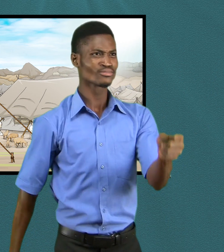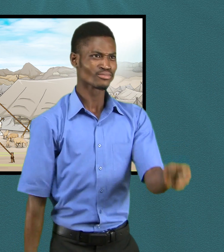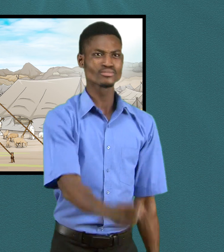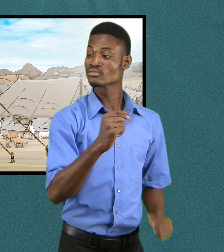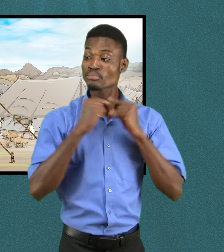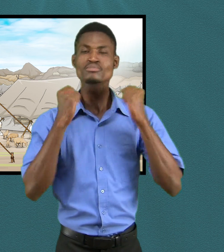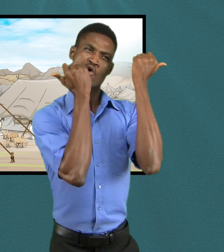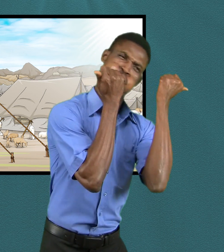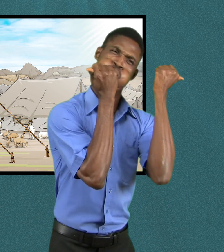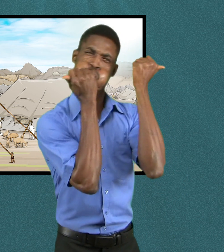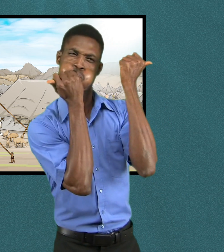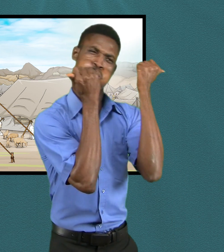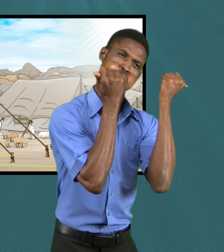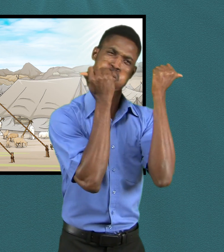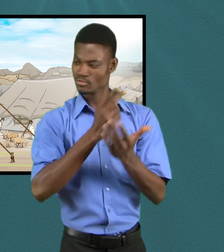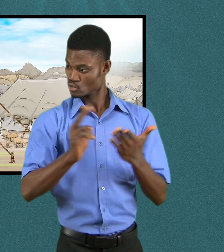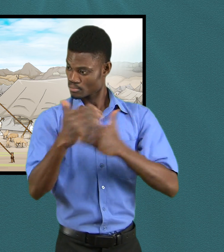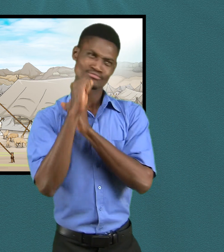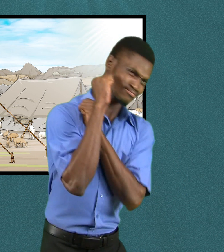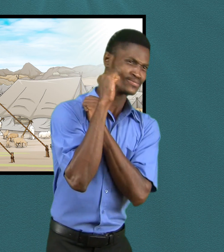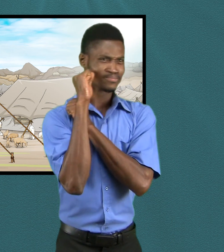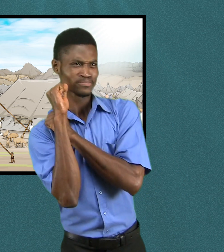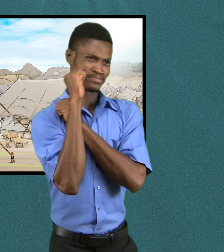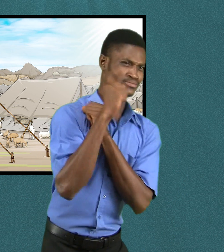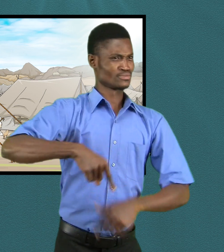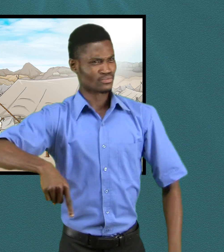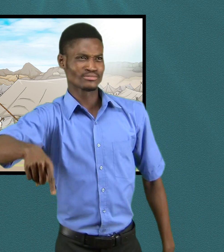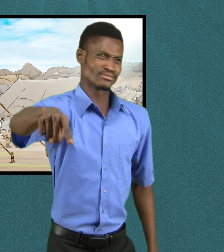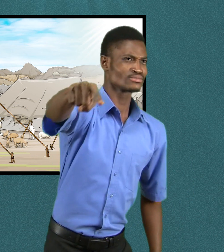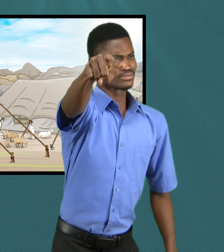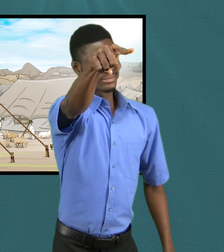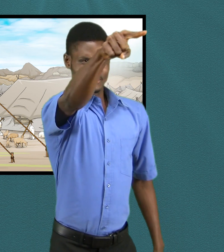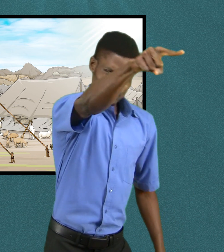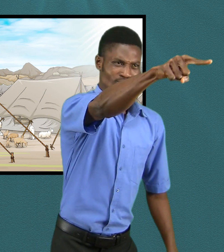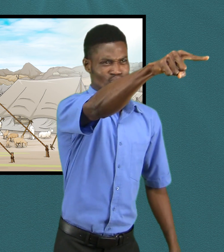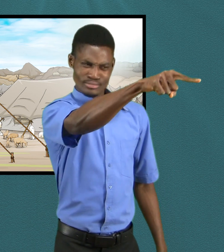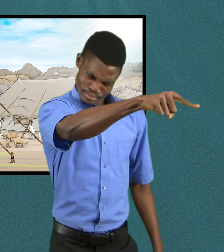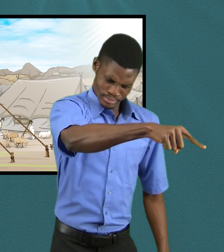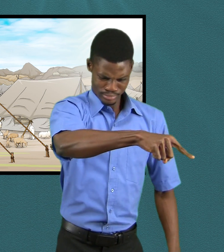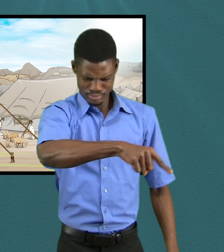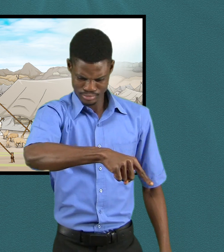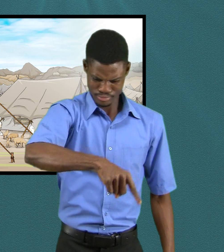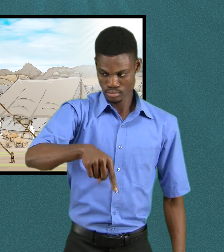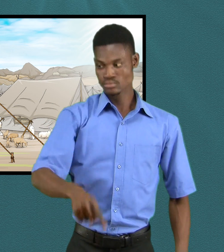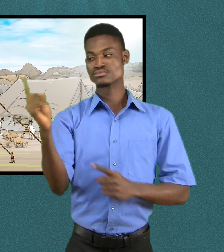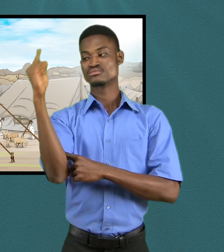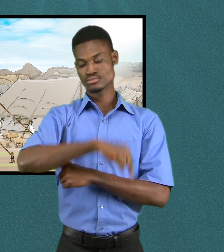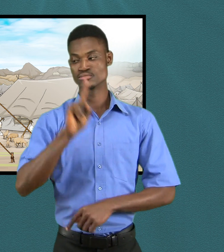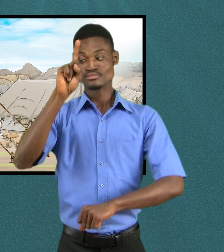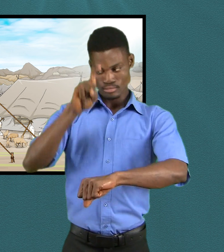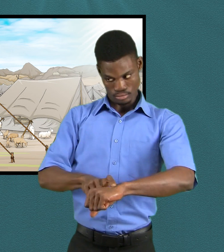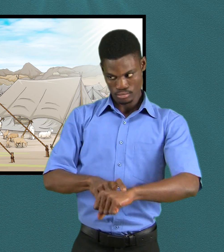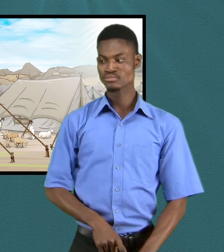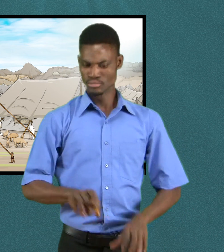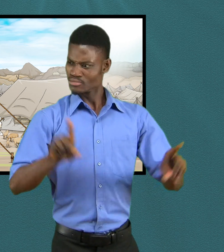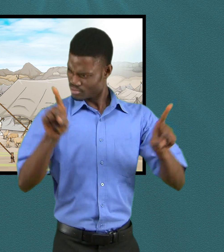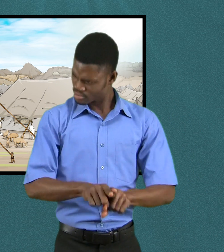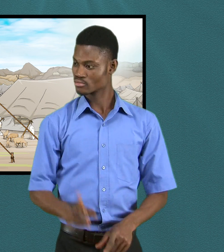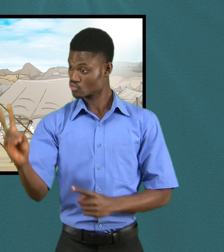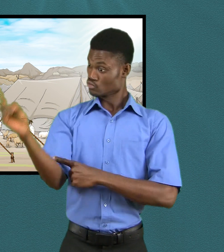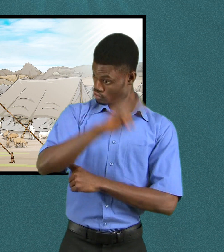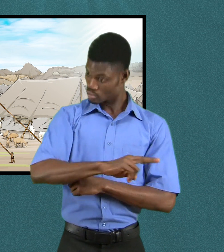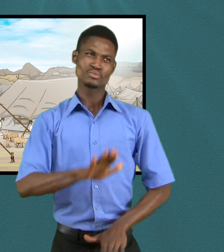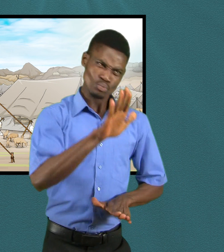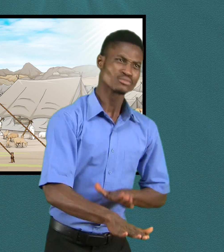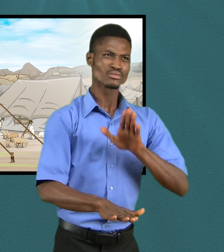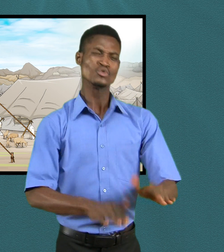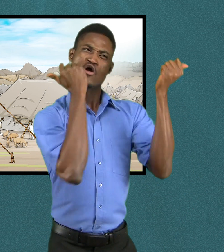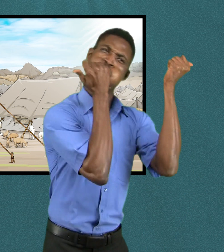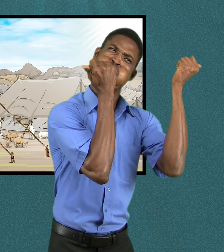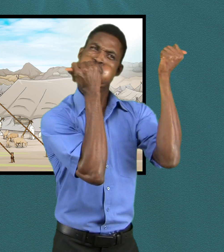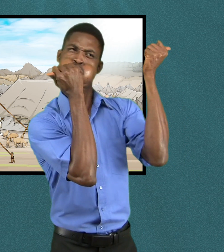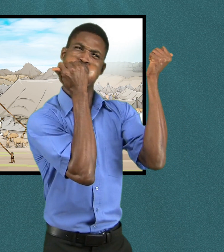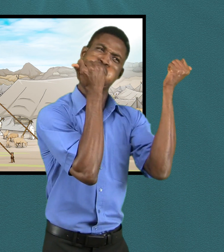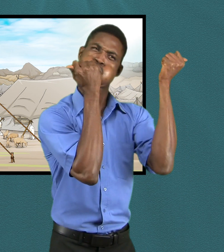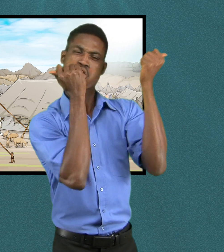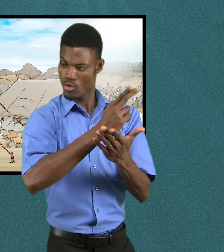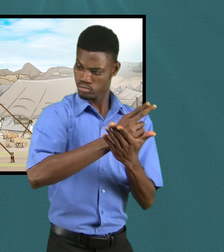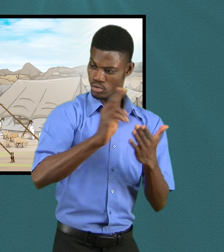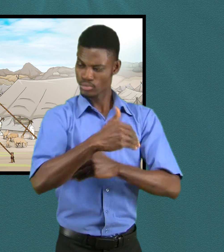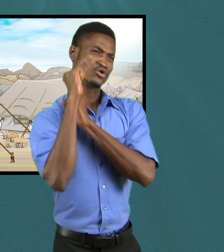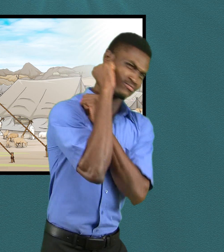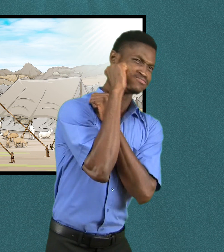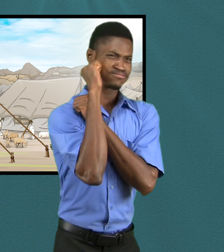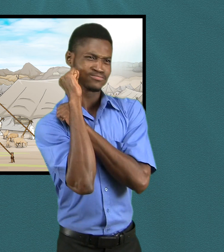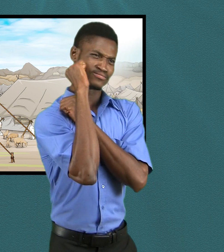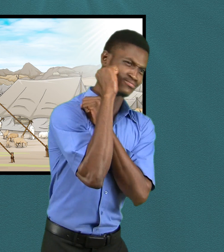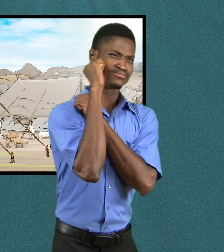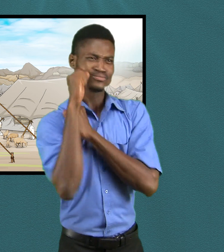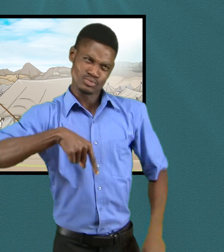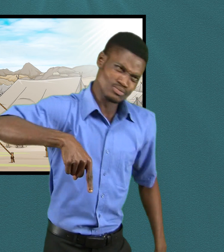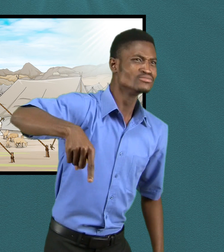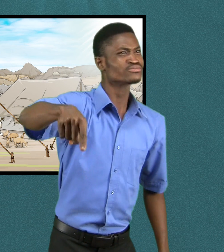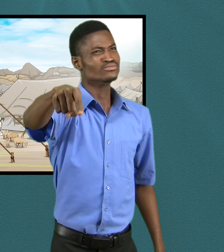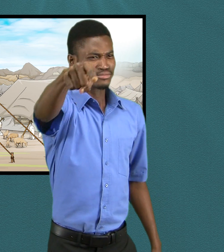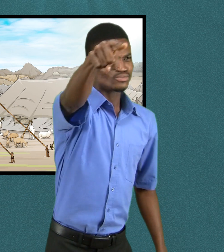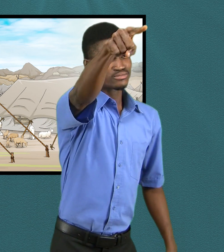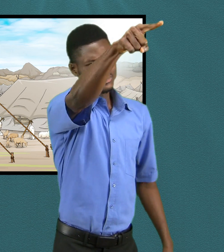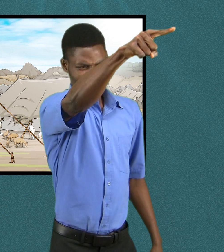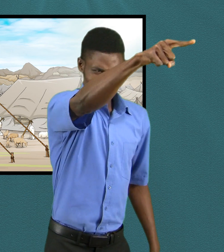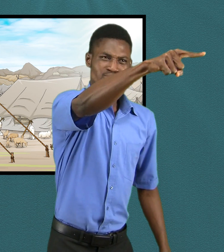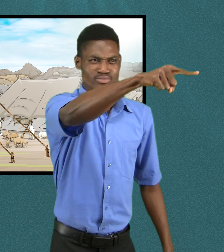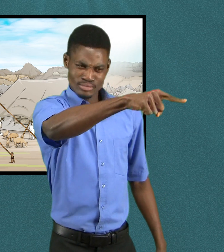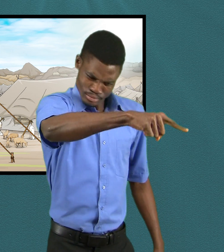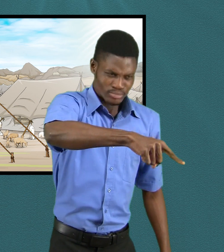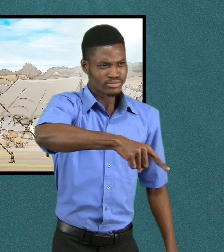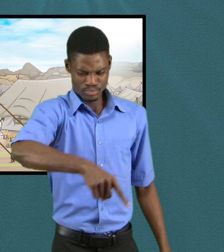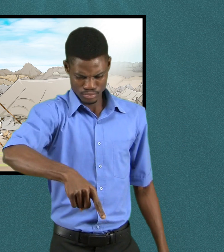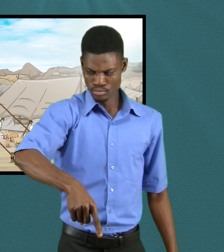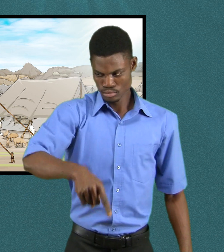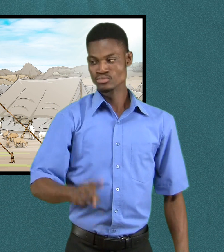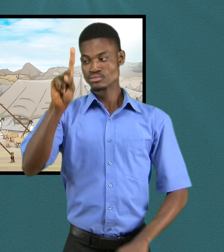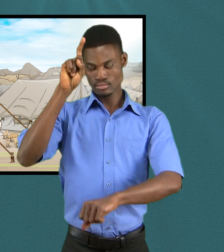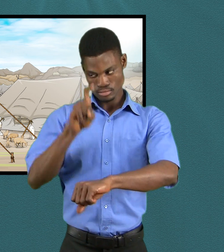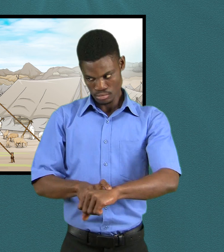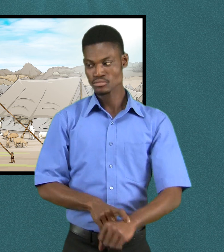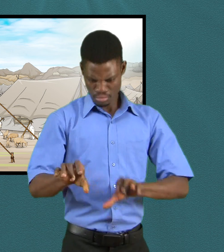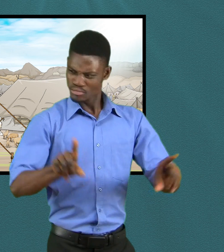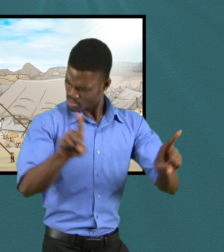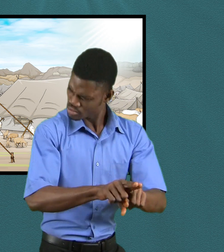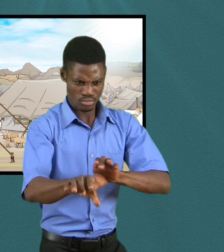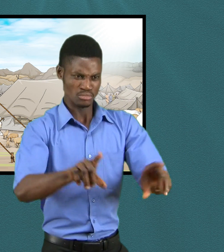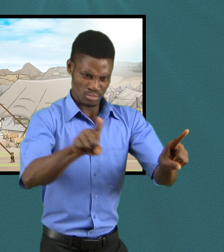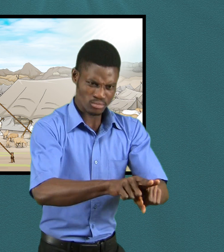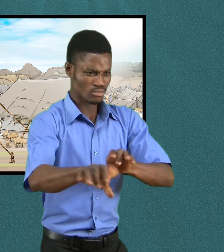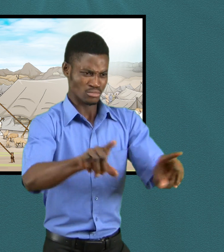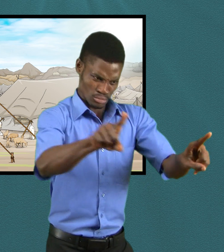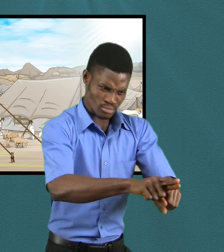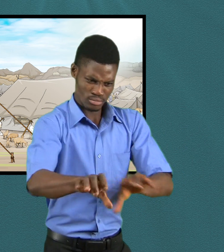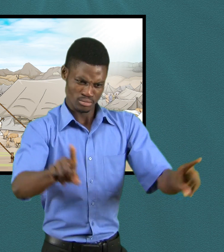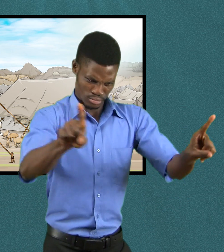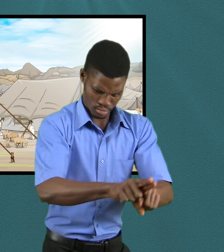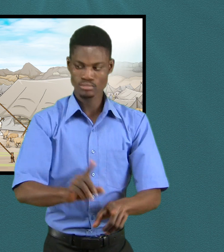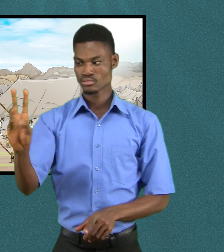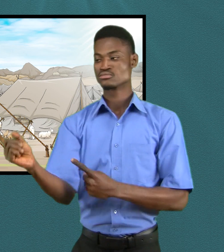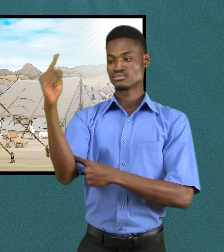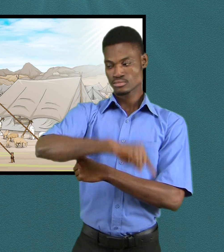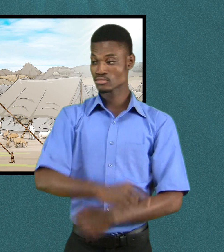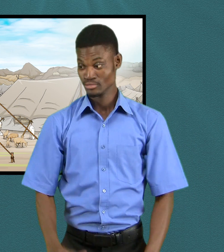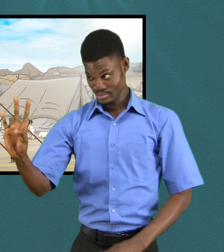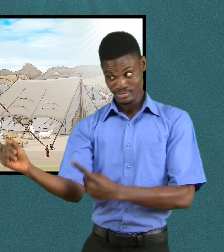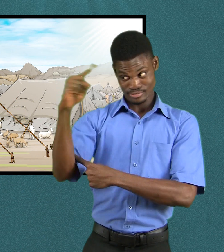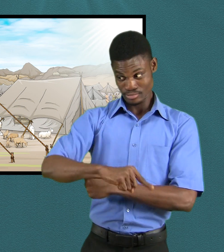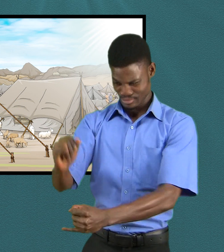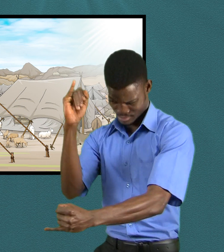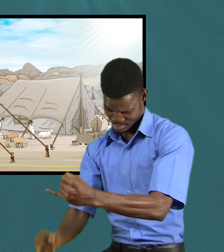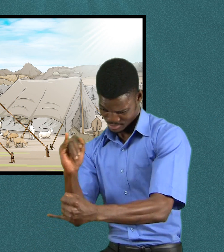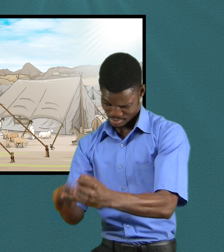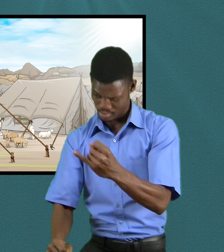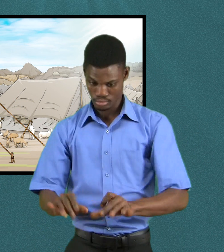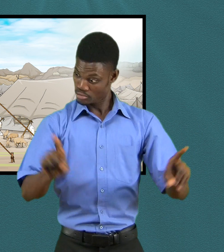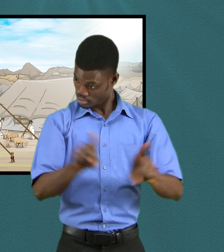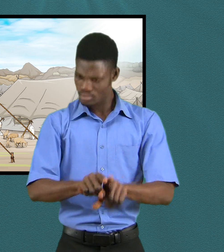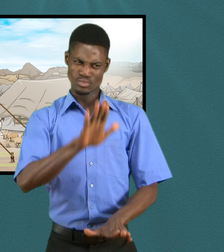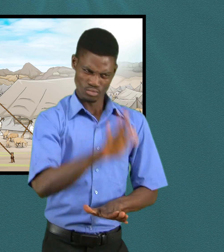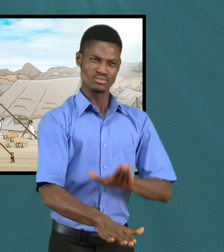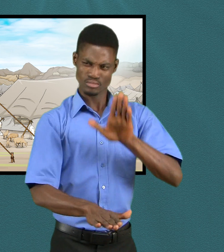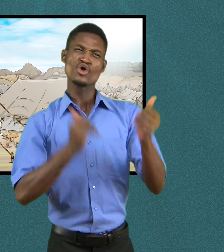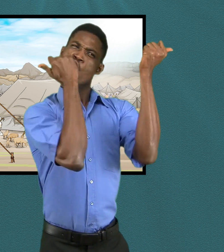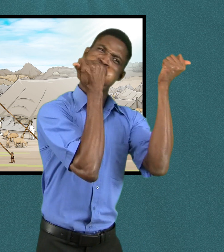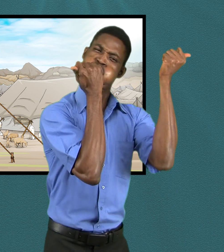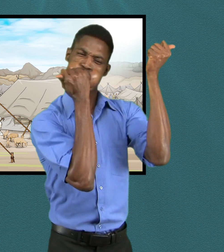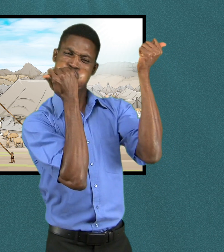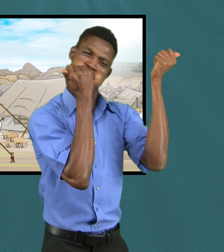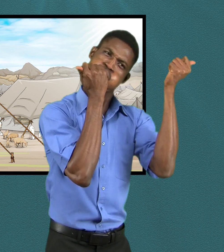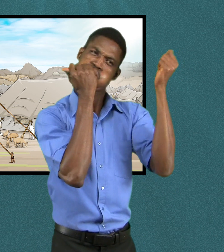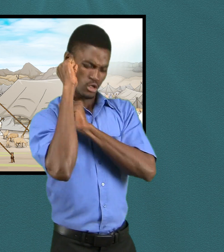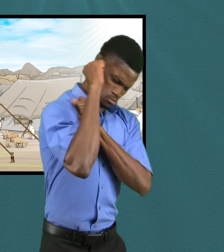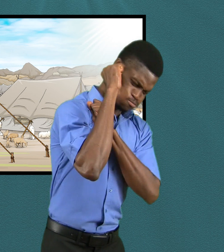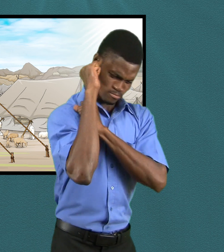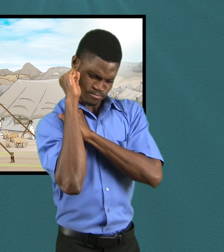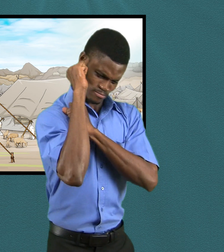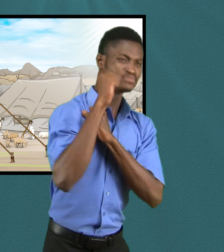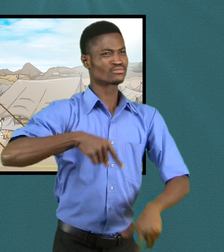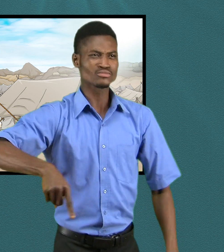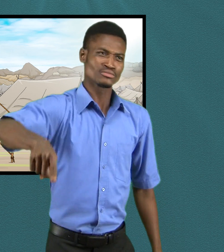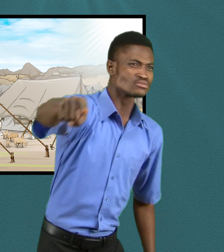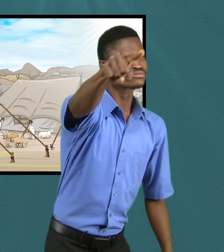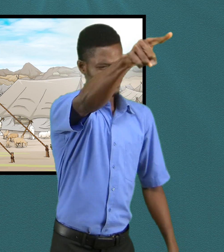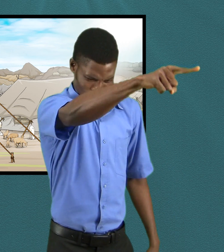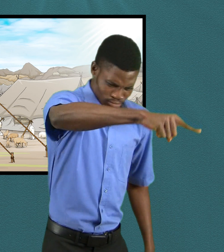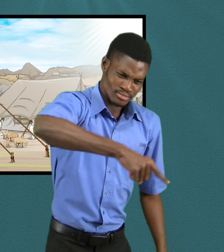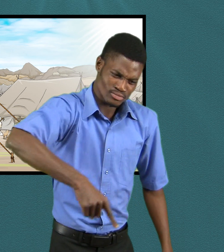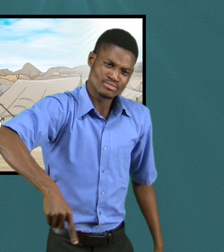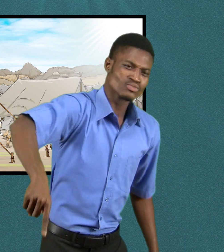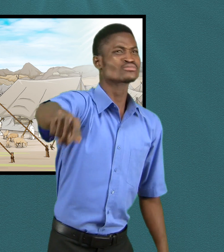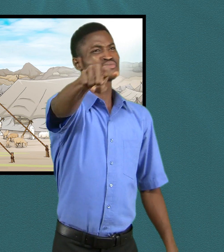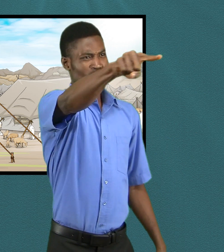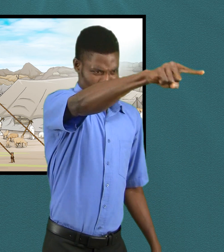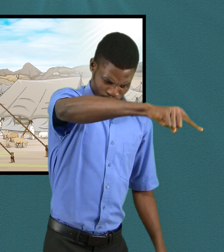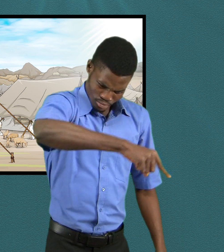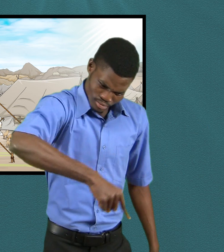Do this for six days. Have seven priests carry seven rams’ horns in front of the ark. Then on the seventh day, march around the city seven times, while the priests blow the horns.